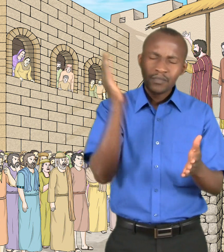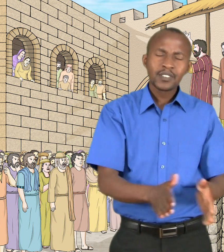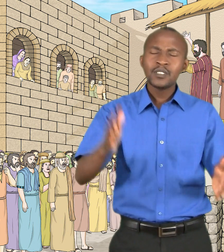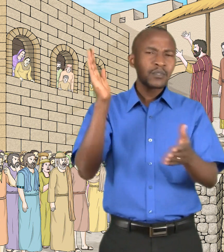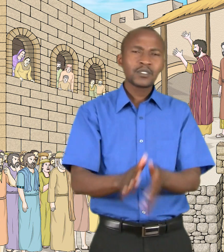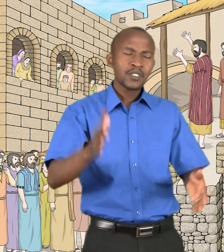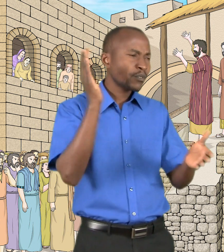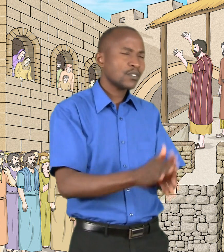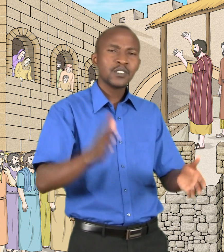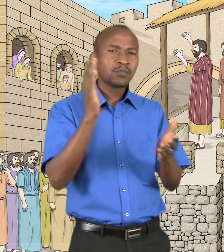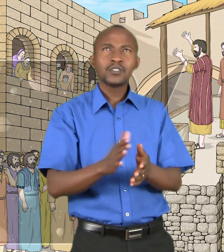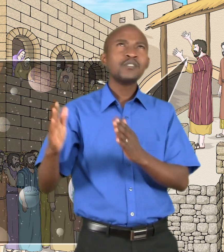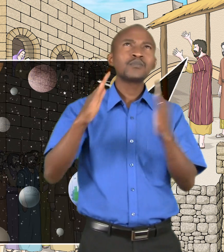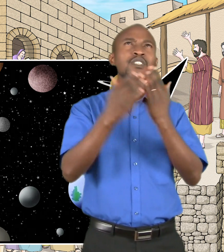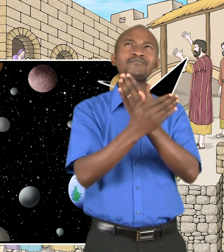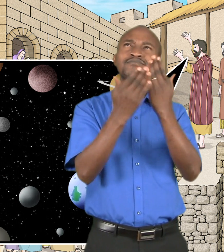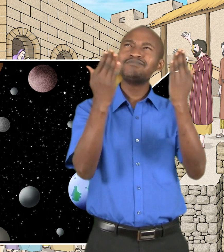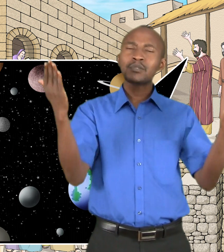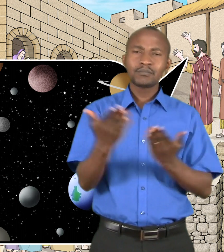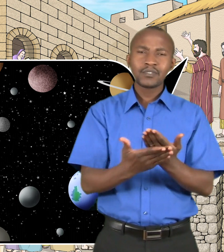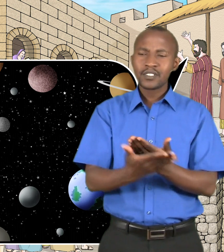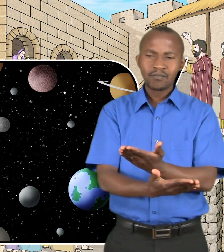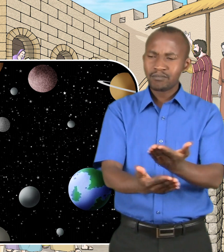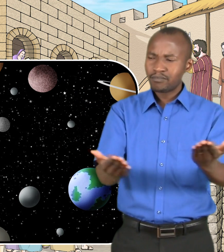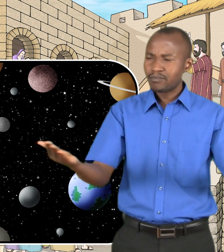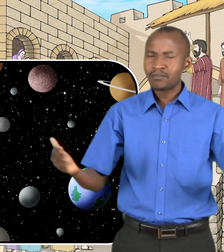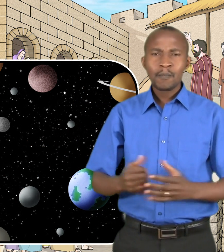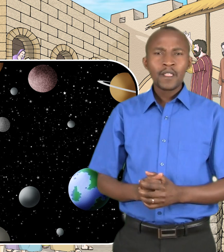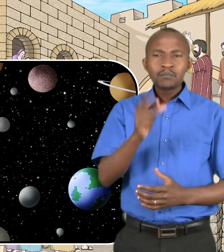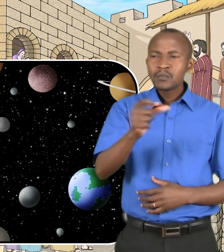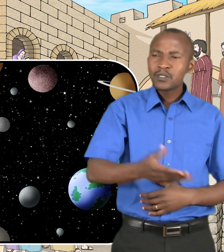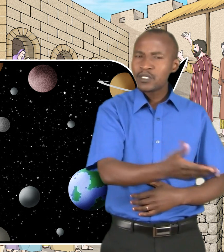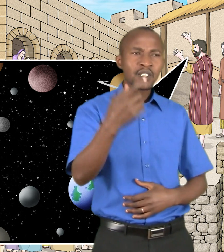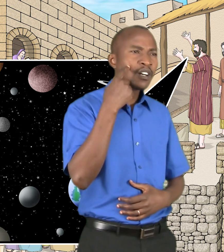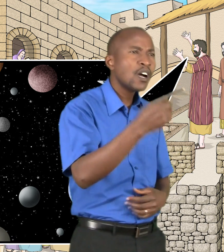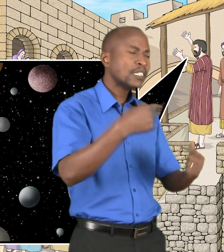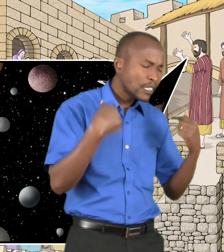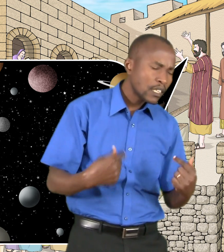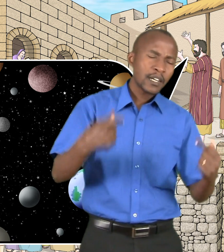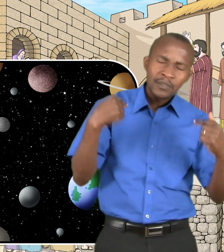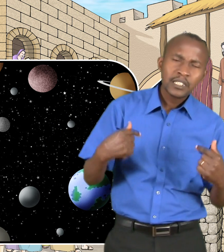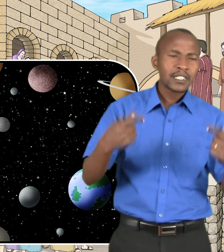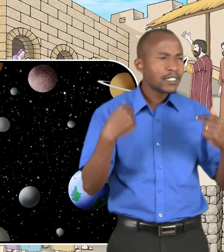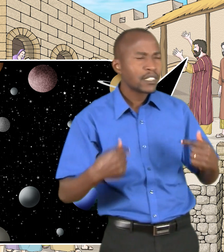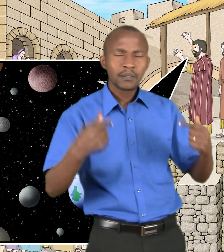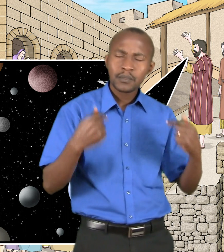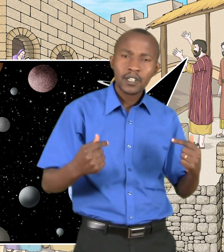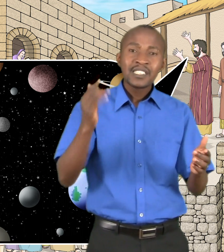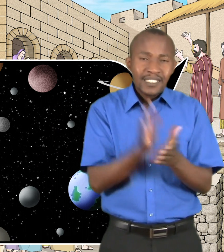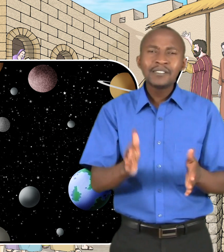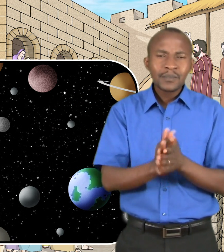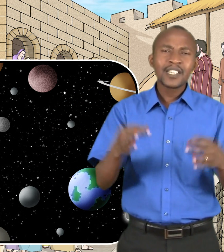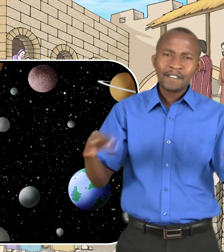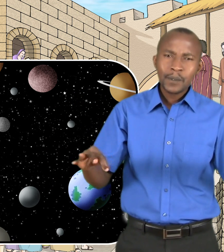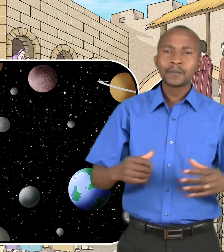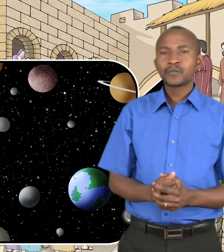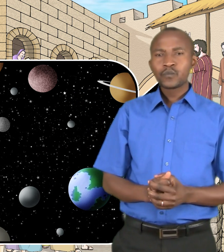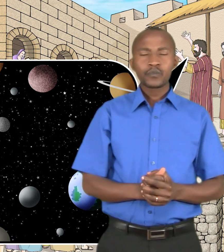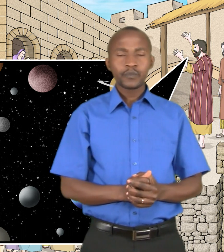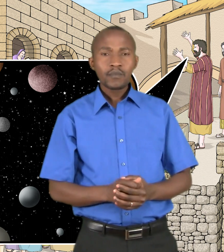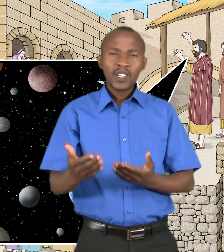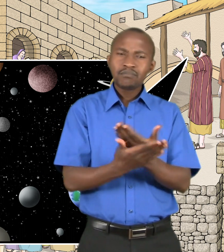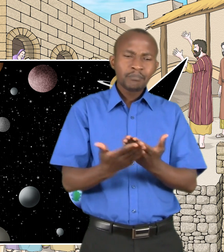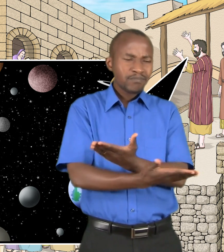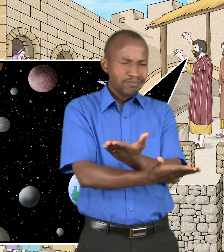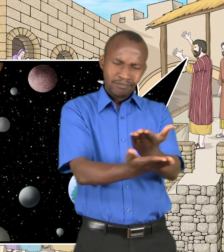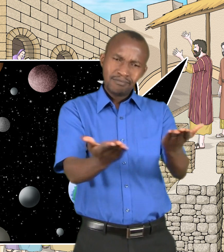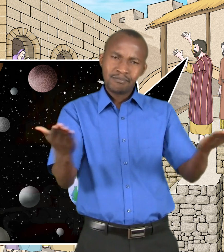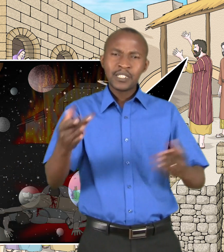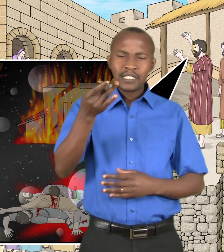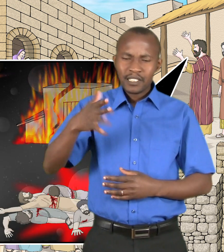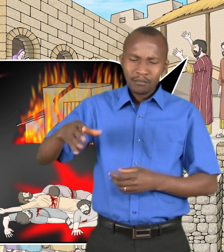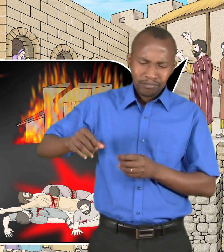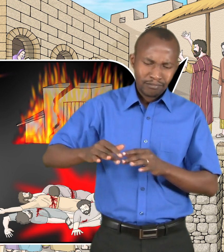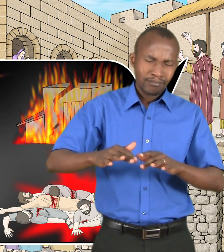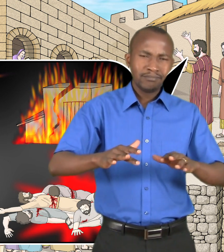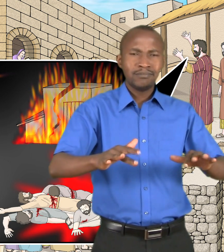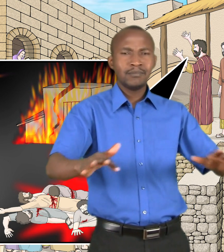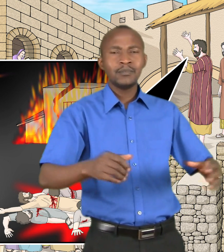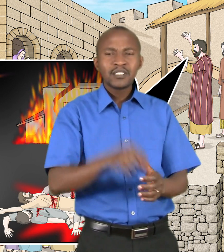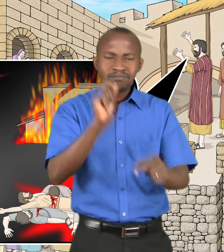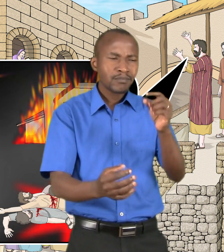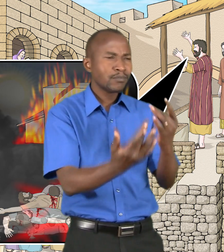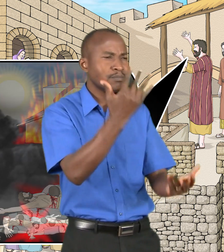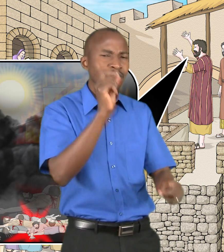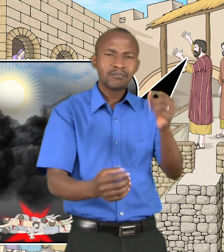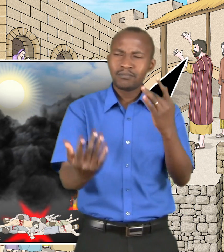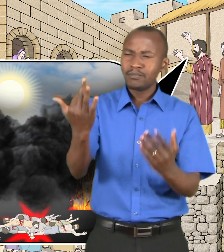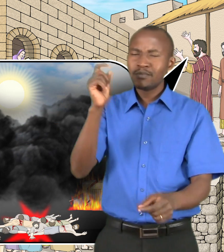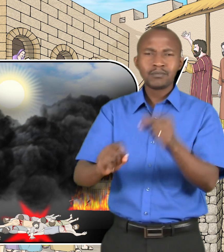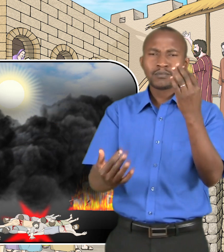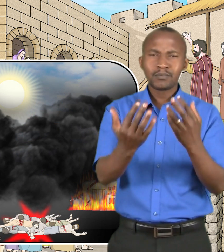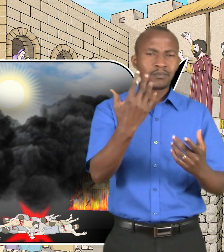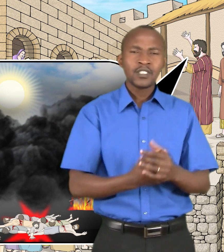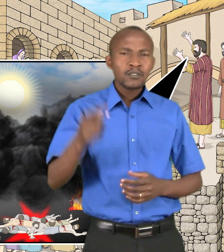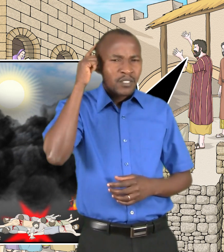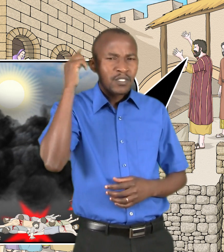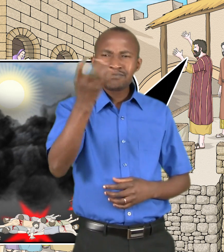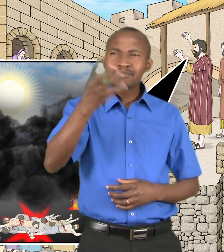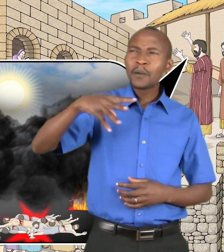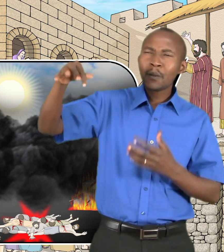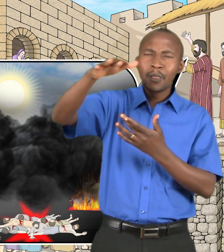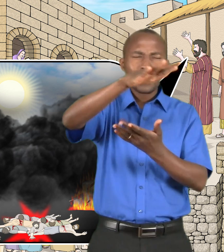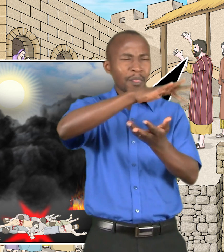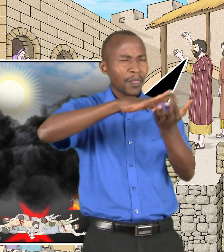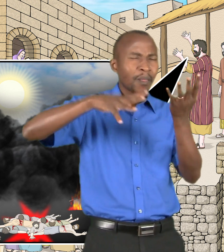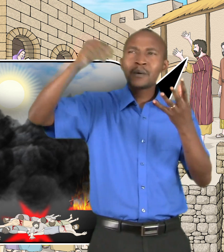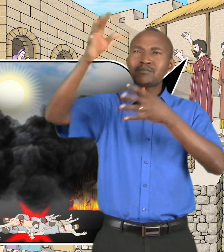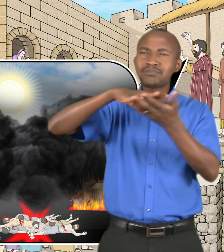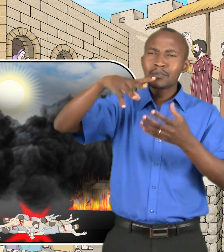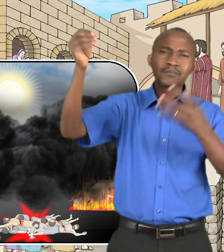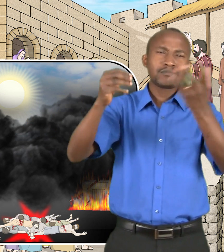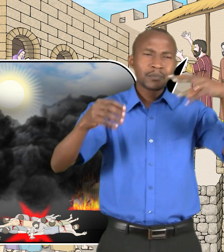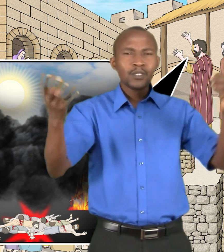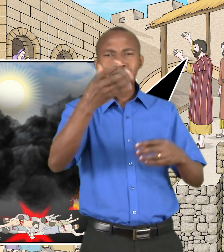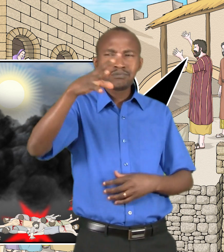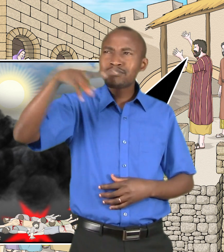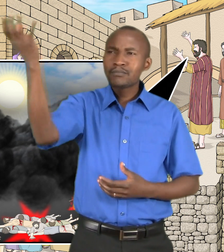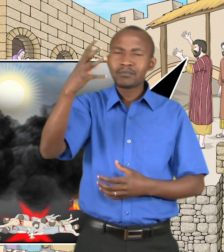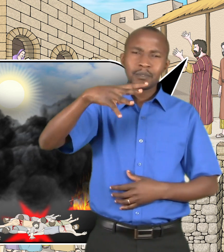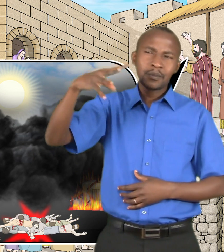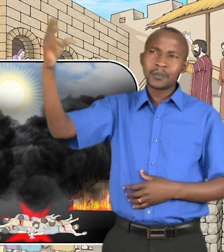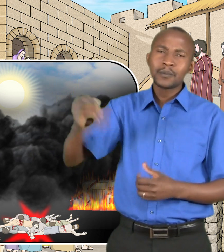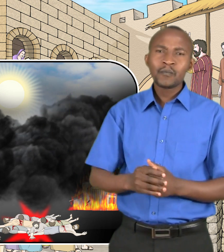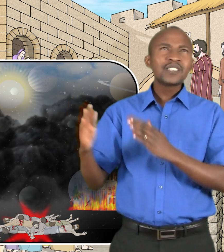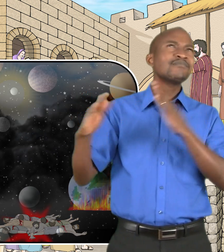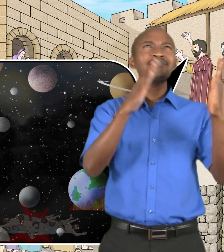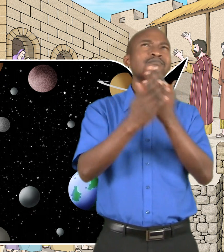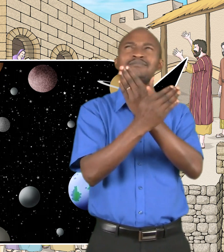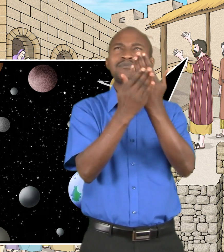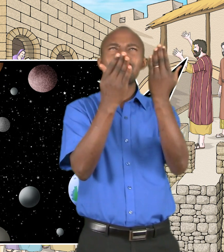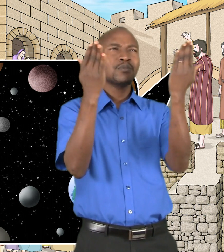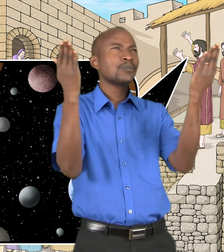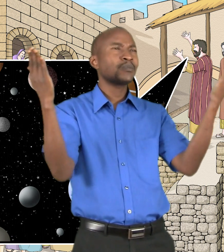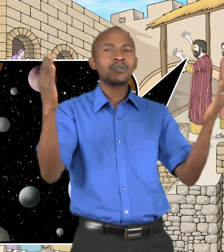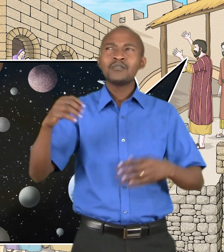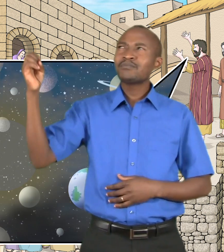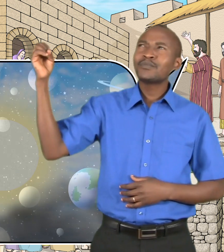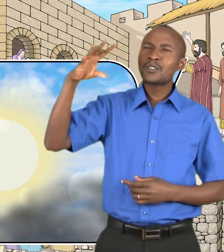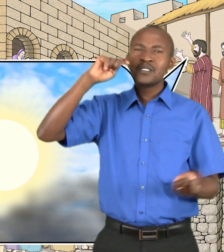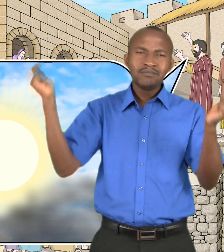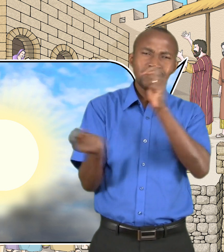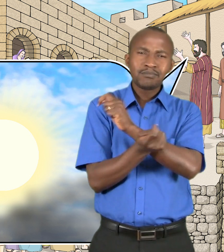I will show wonders in the heavens above and signs on the earth below, blood and fire and billows of smoke.